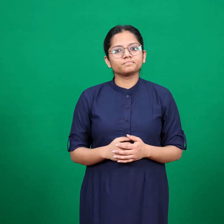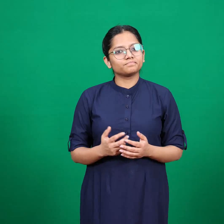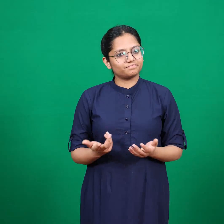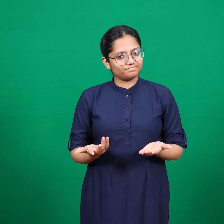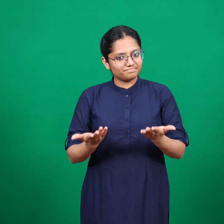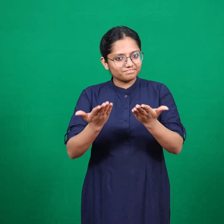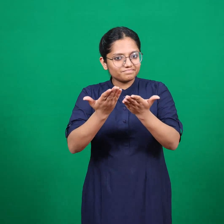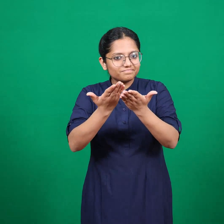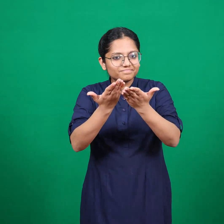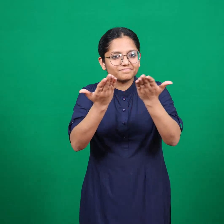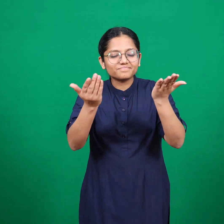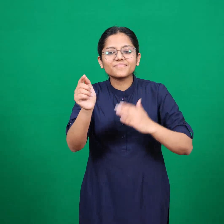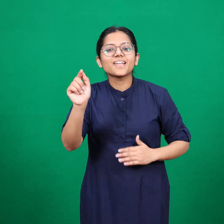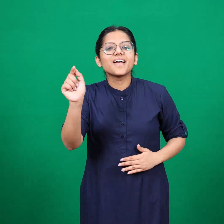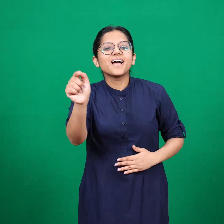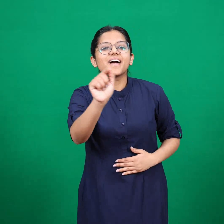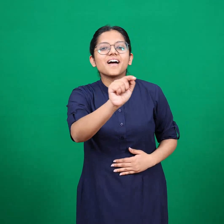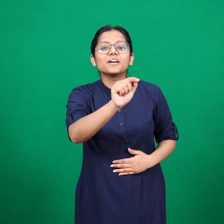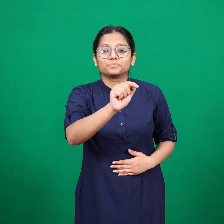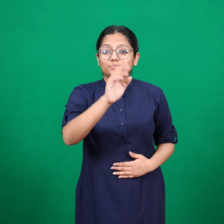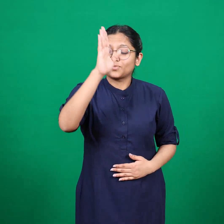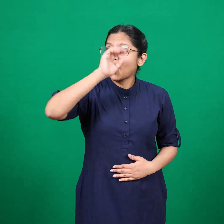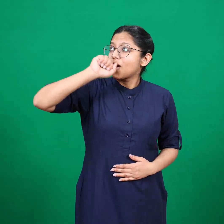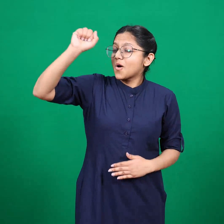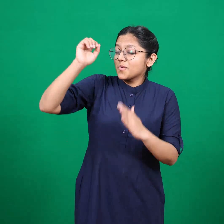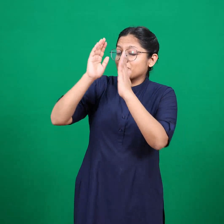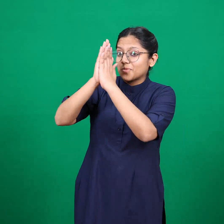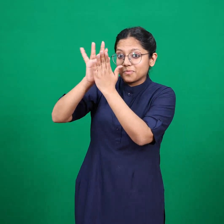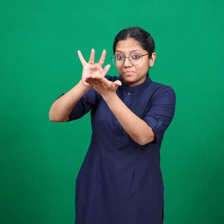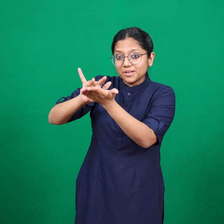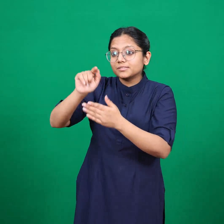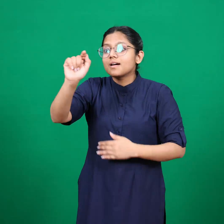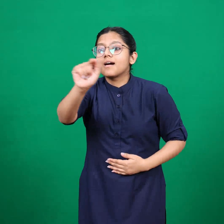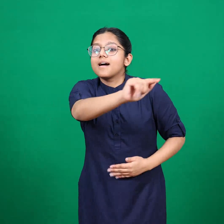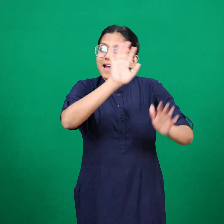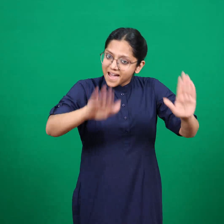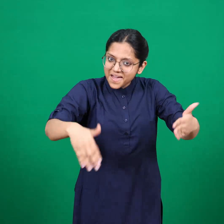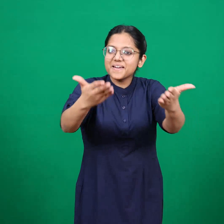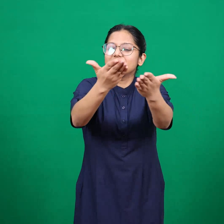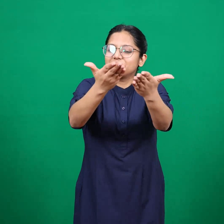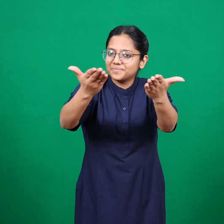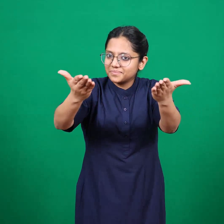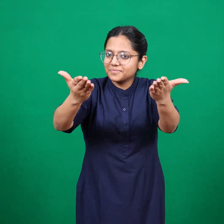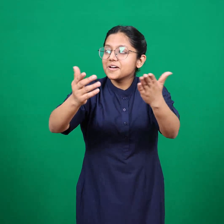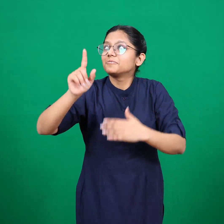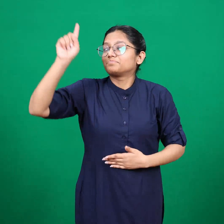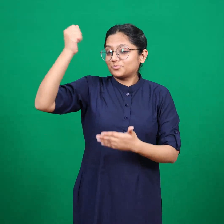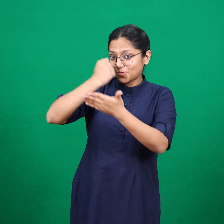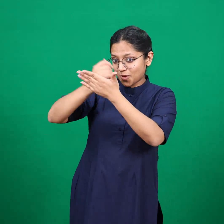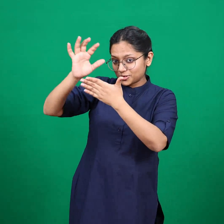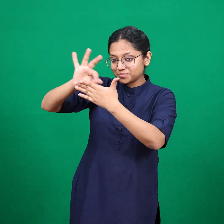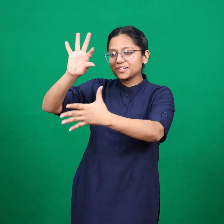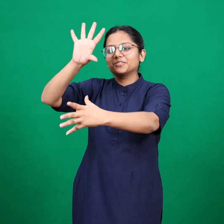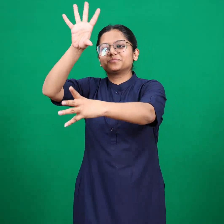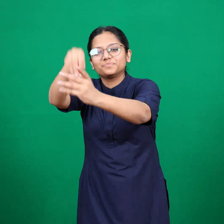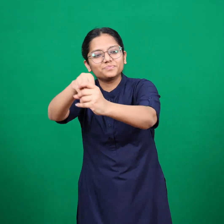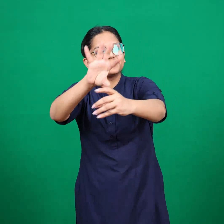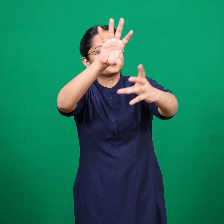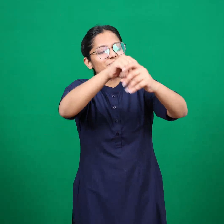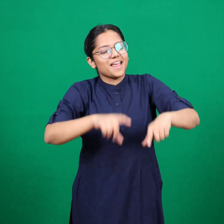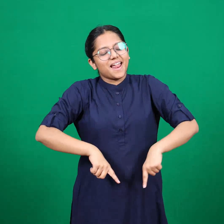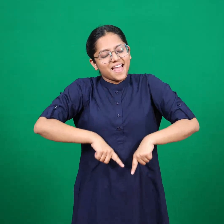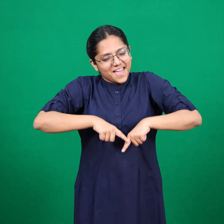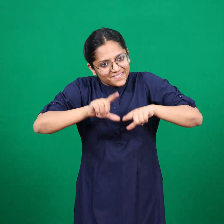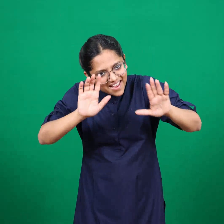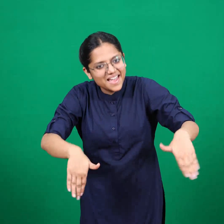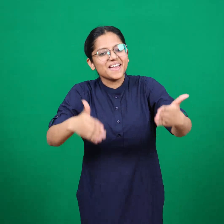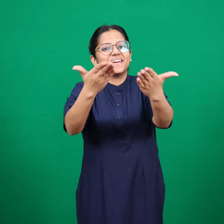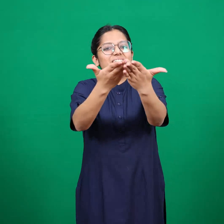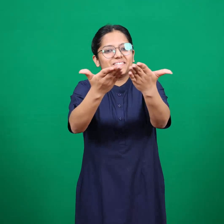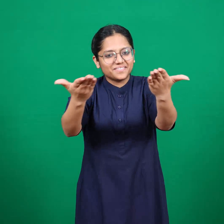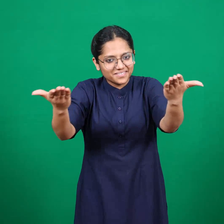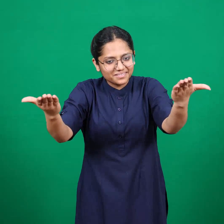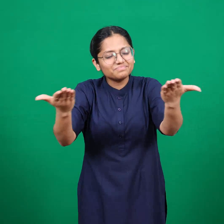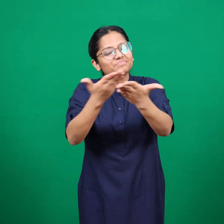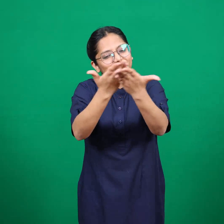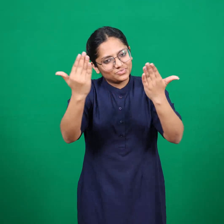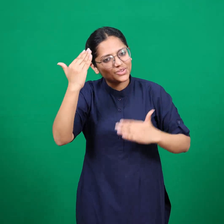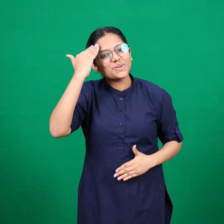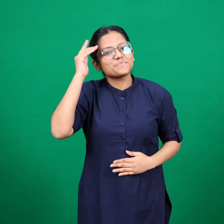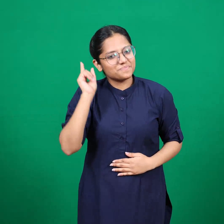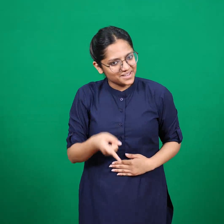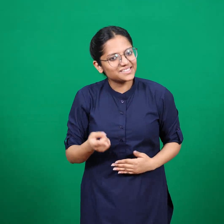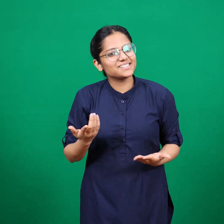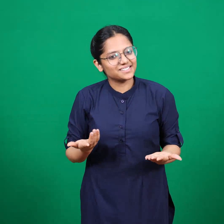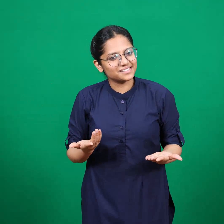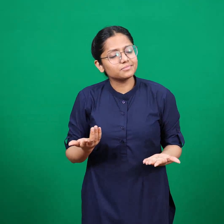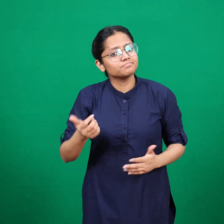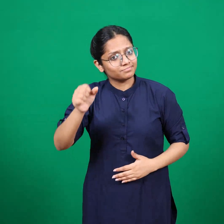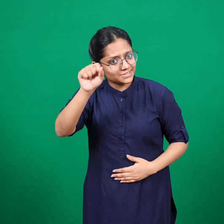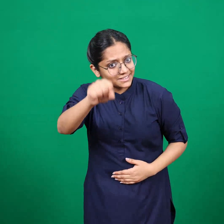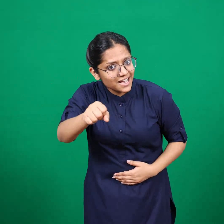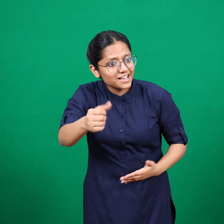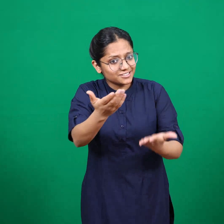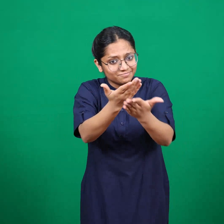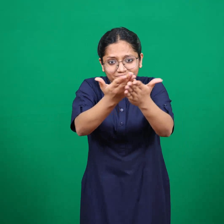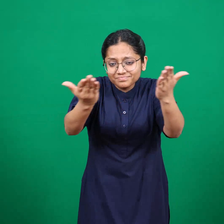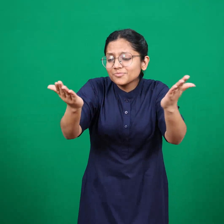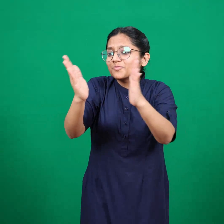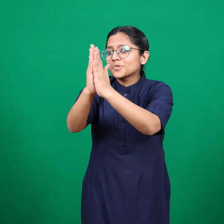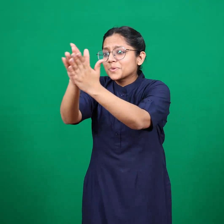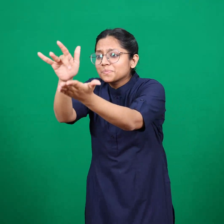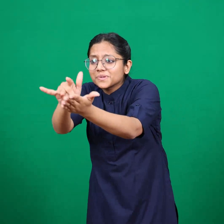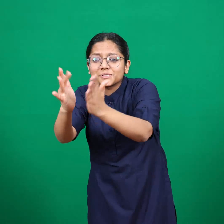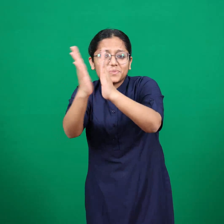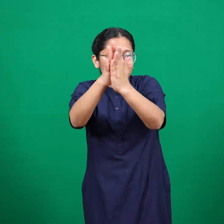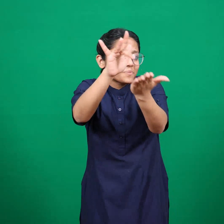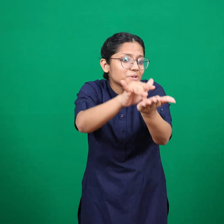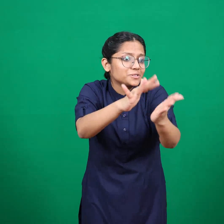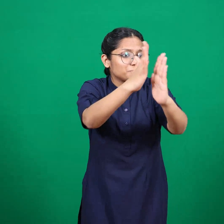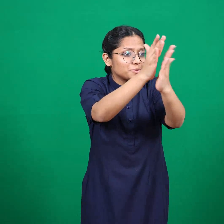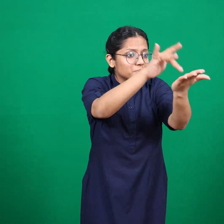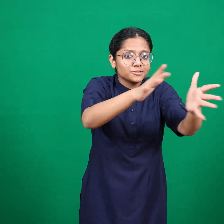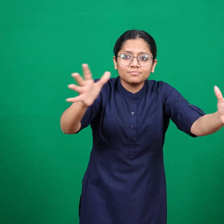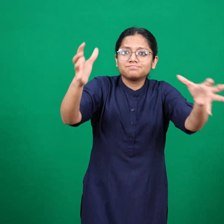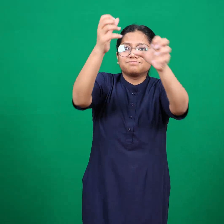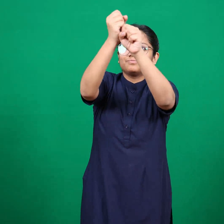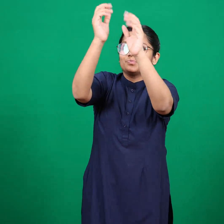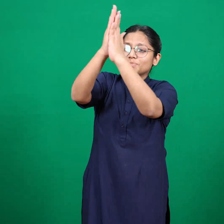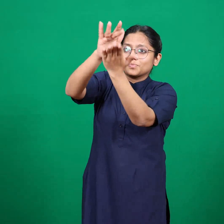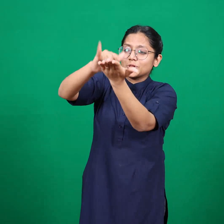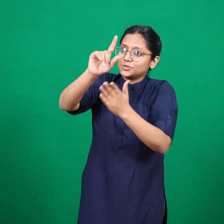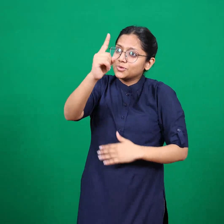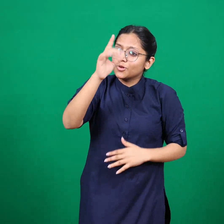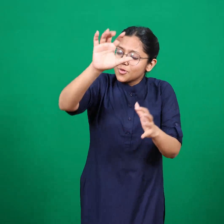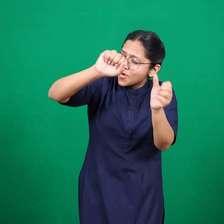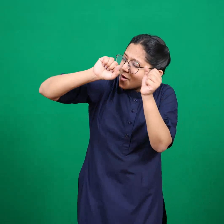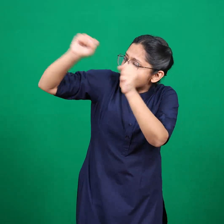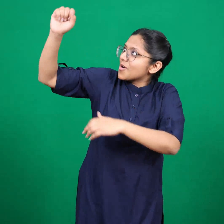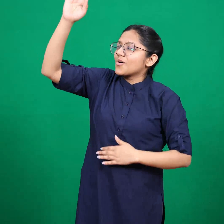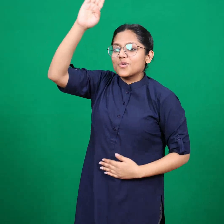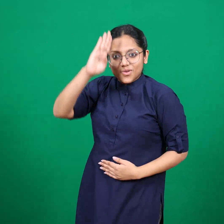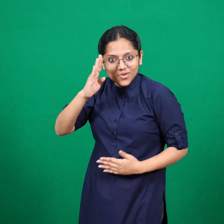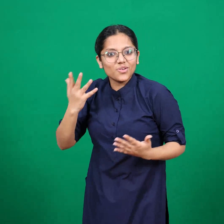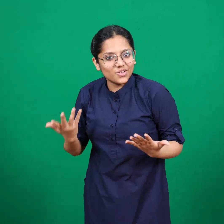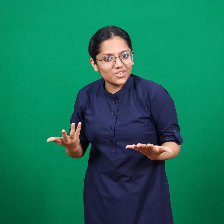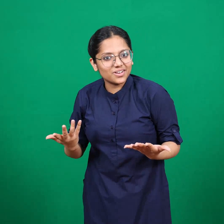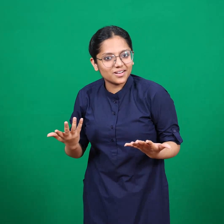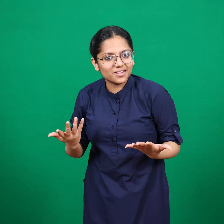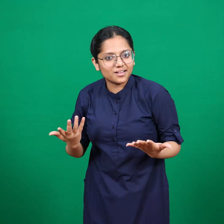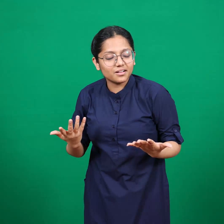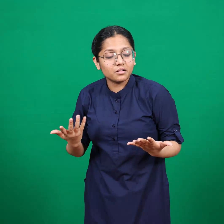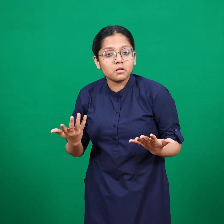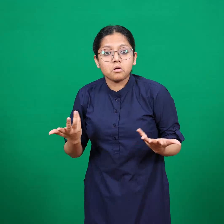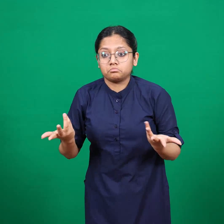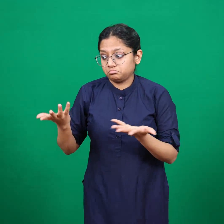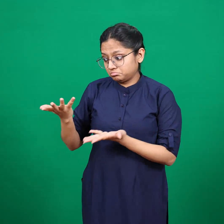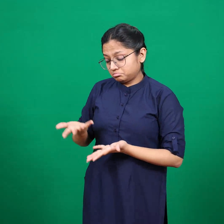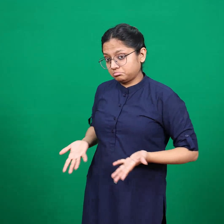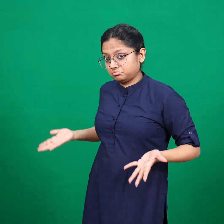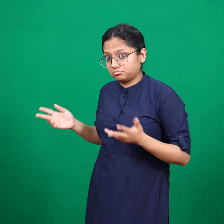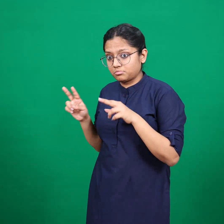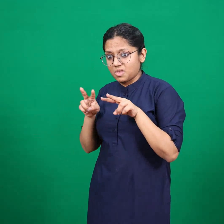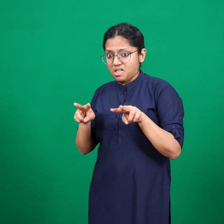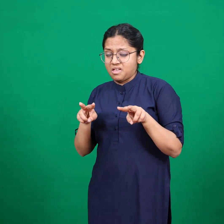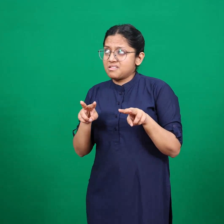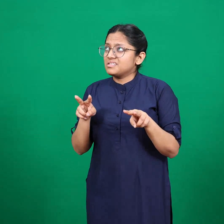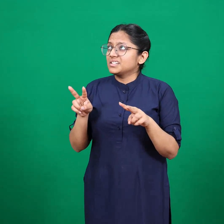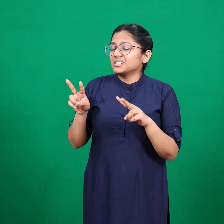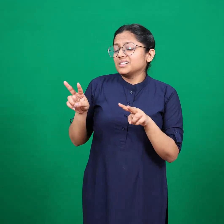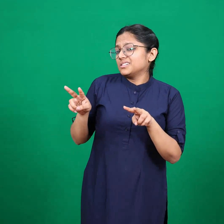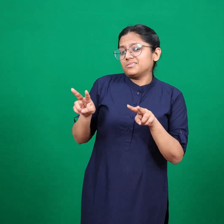Do you not know that you yourselves are God's temple, and that God's Spirit dwells in you?